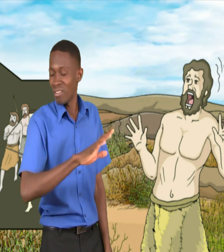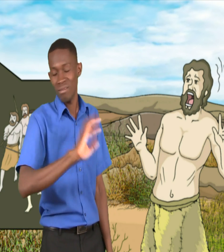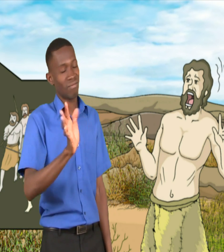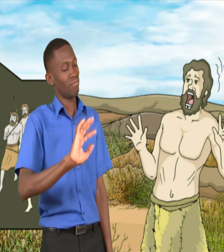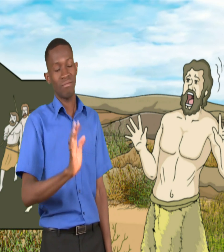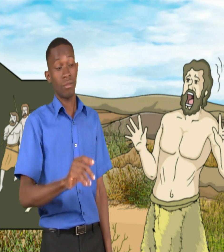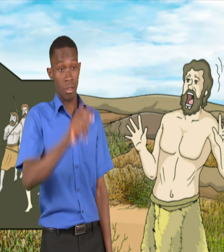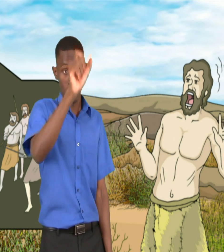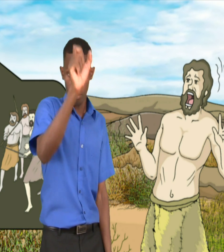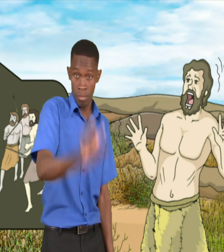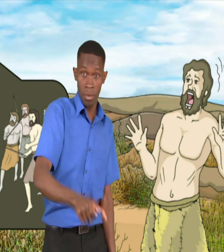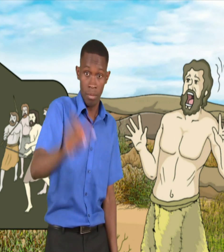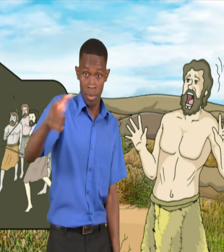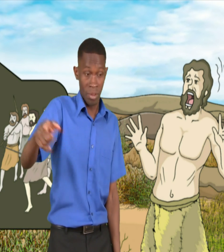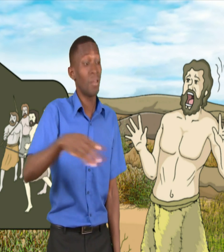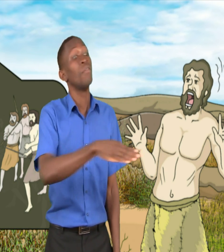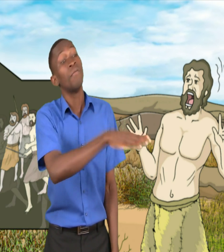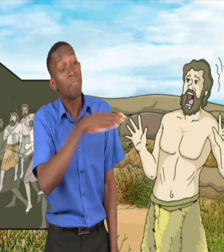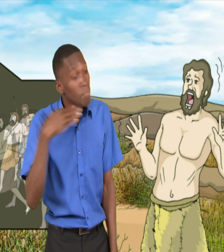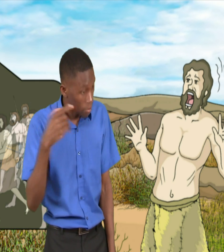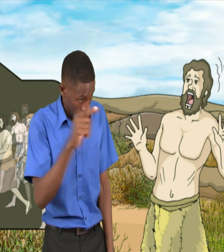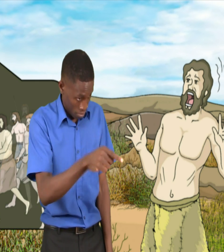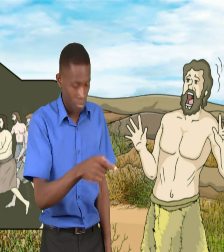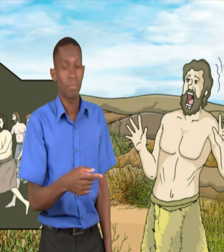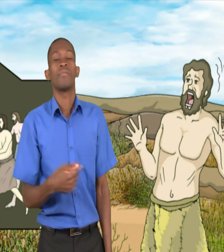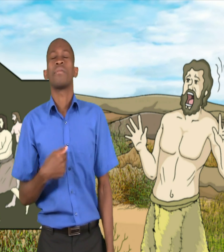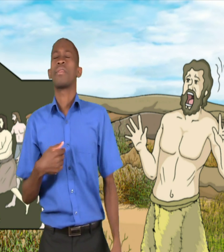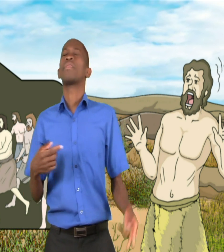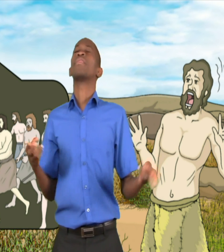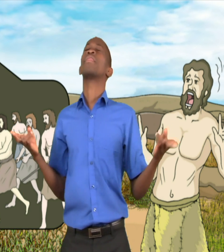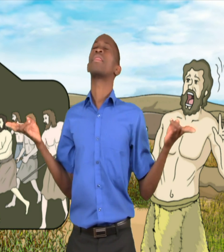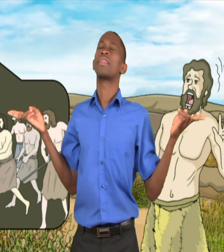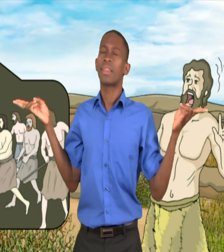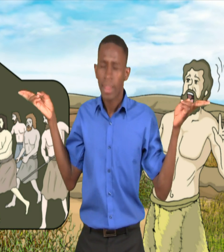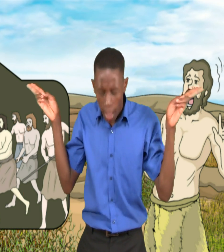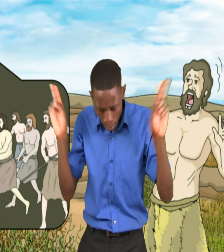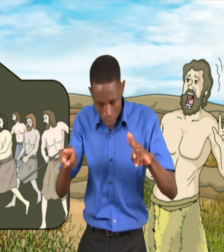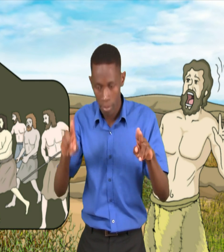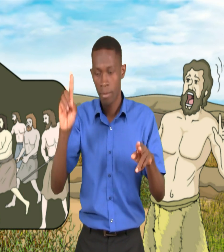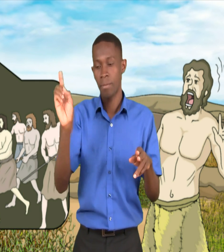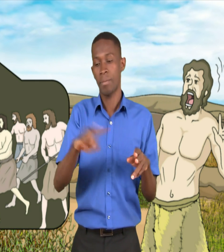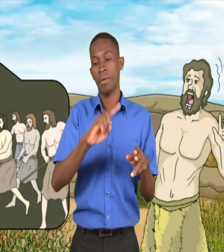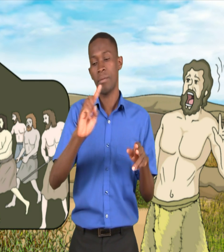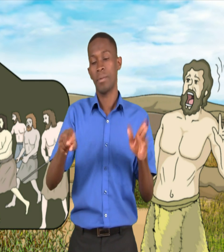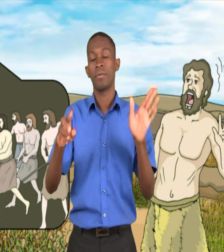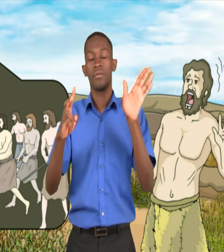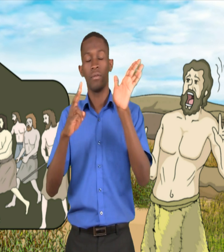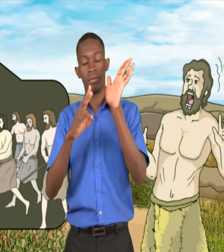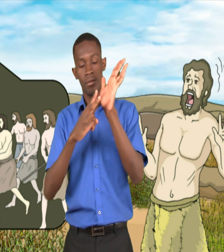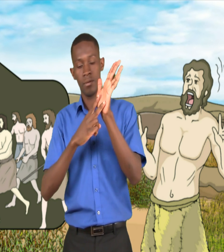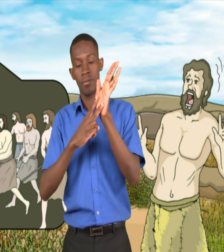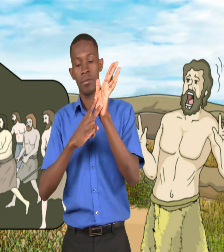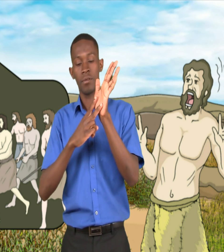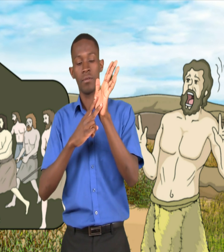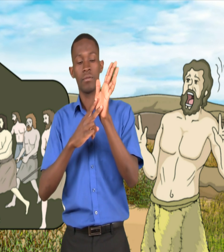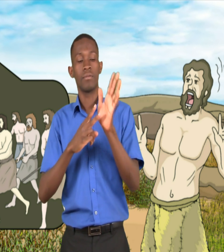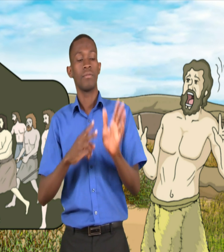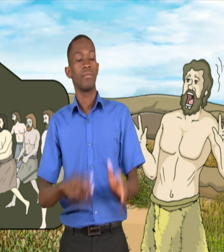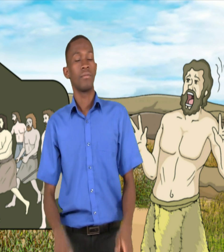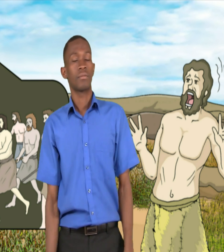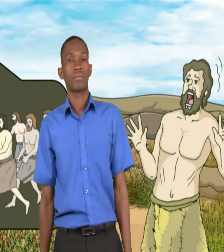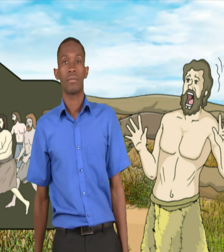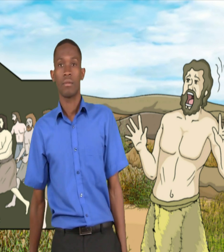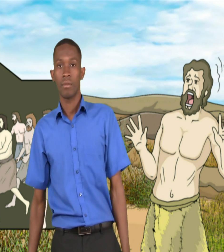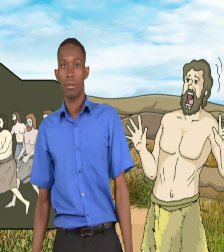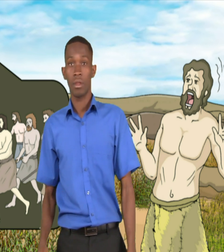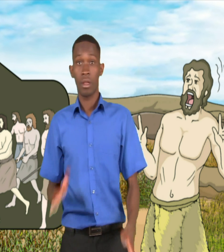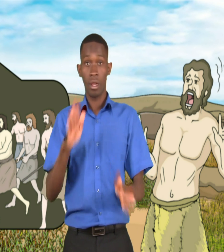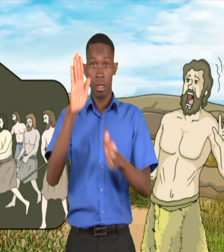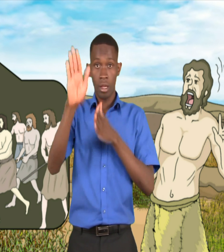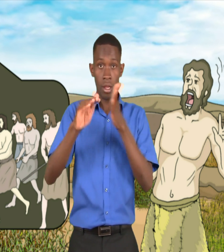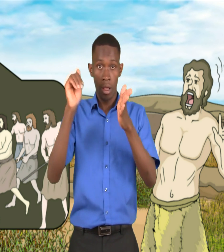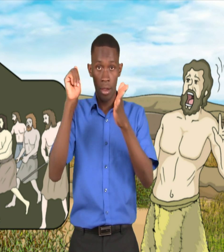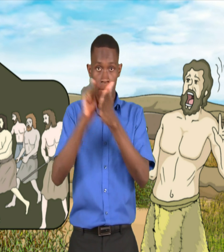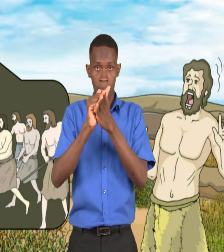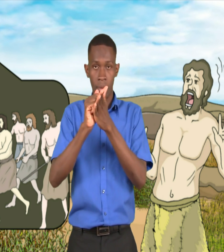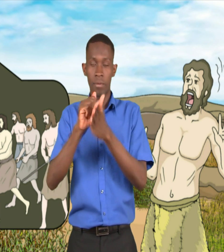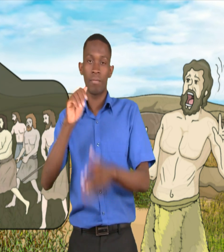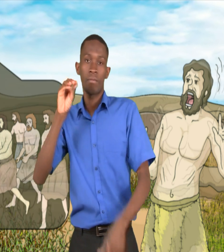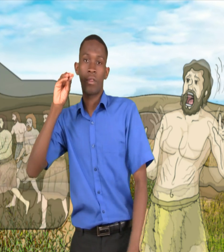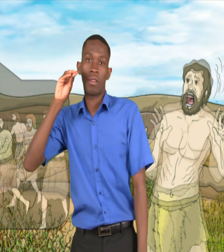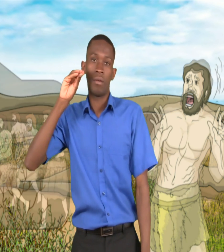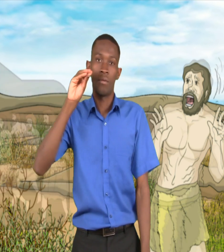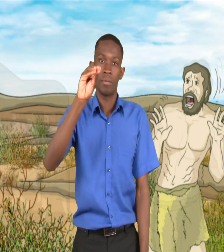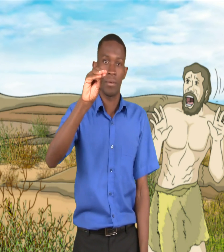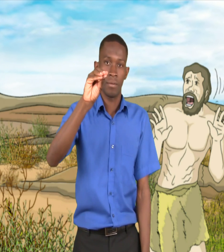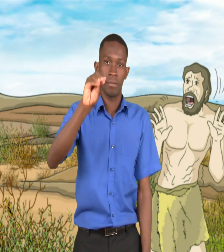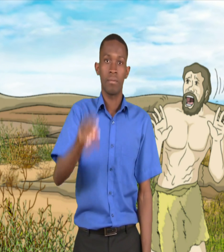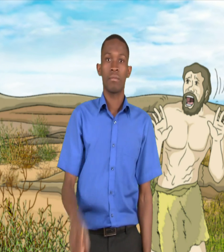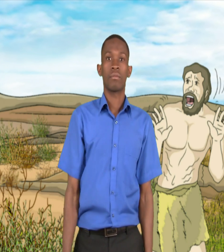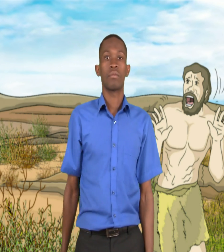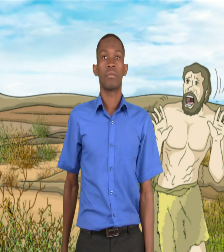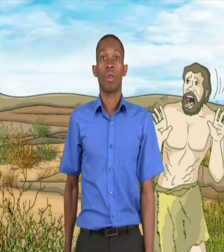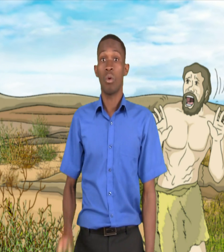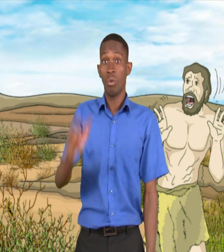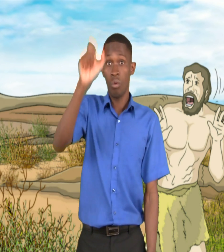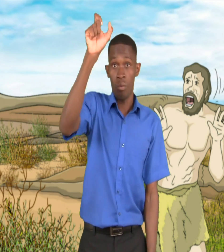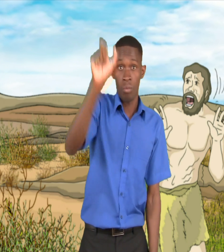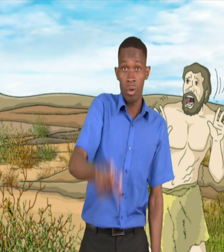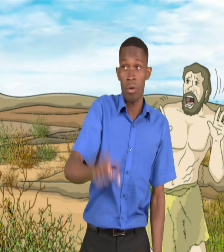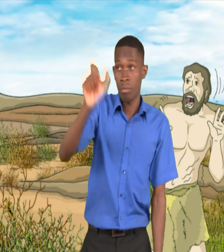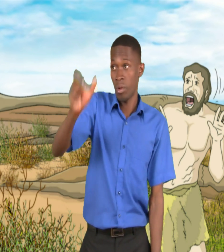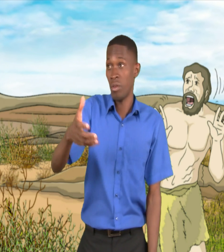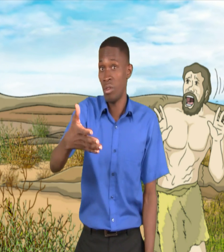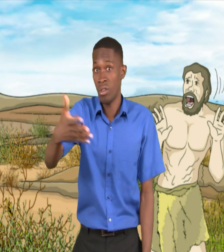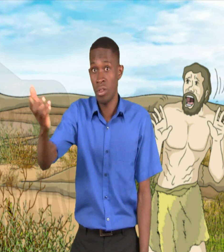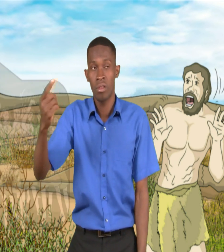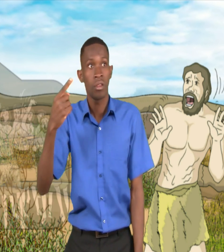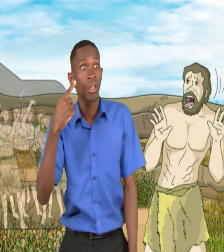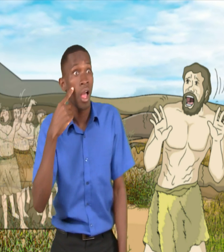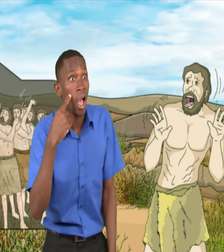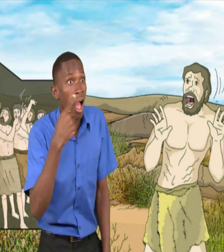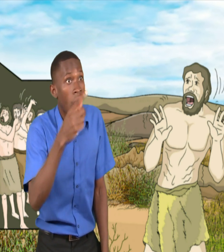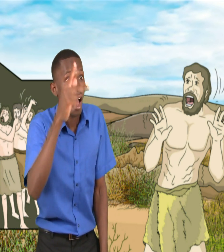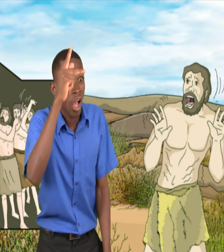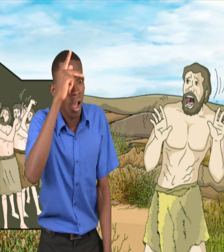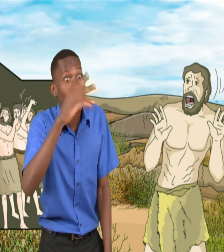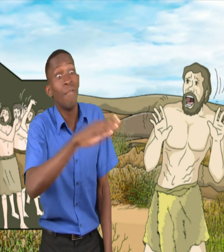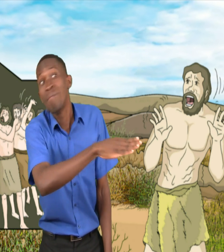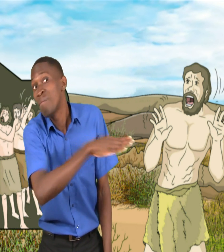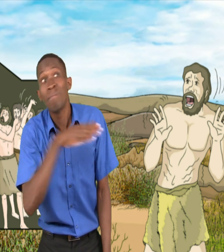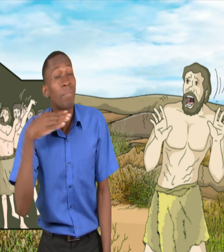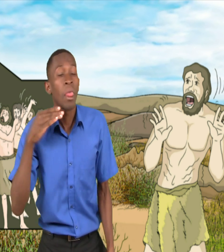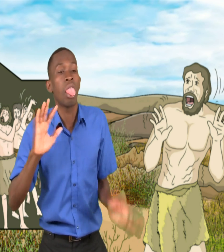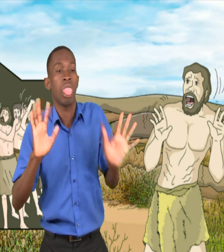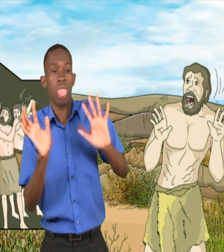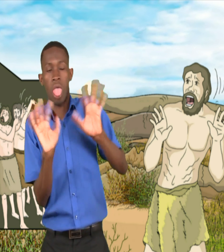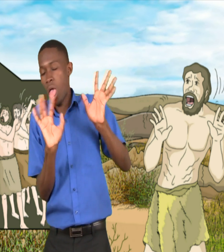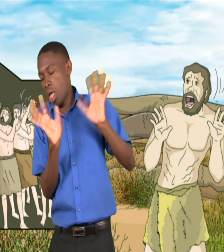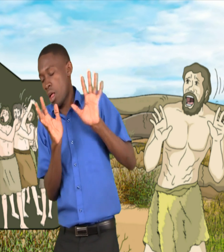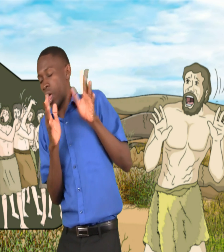“If anyone slays Cain, then Cain will be avenged sevenfold.”